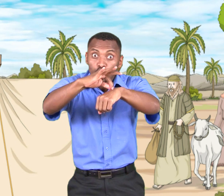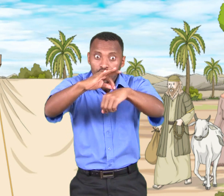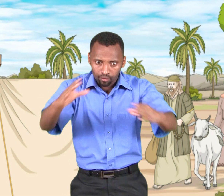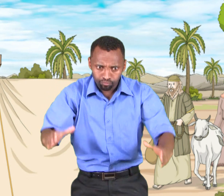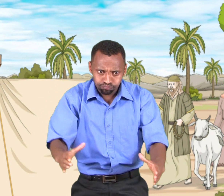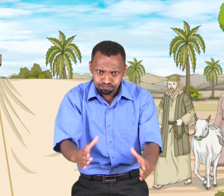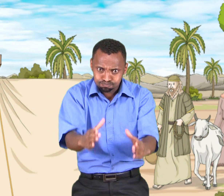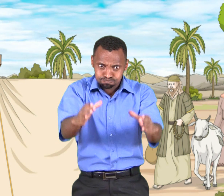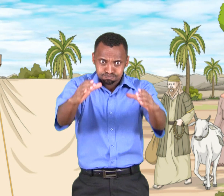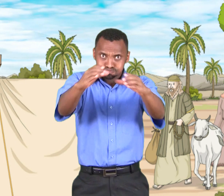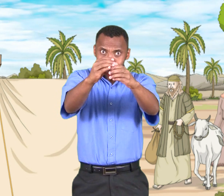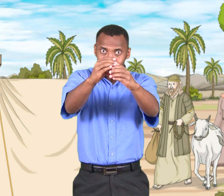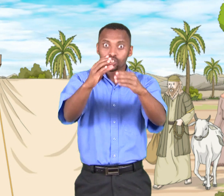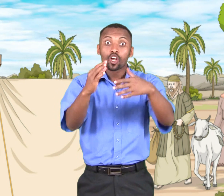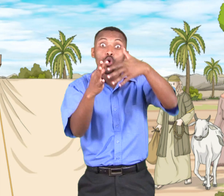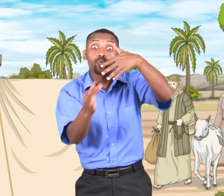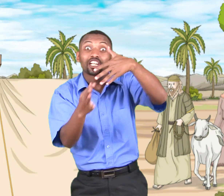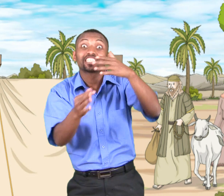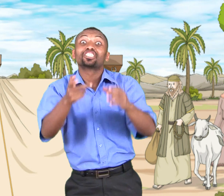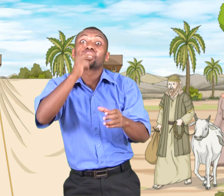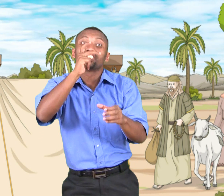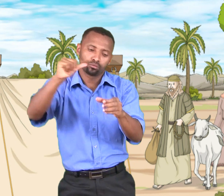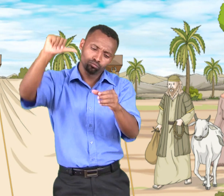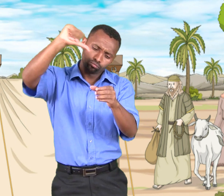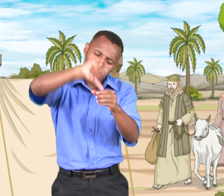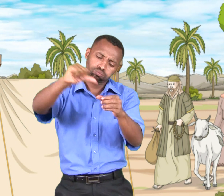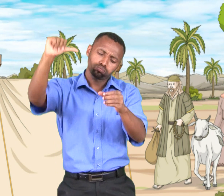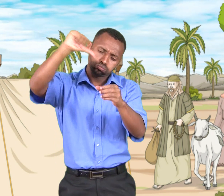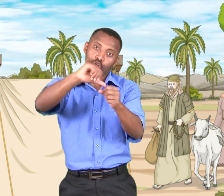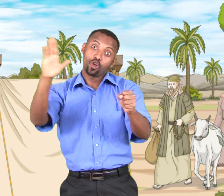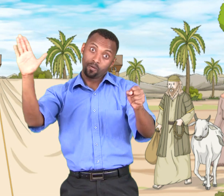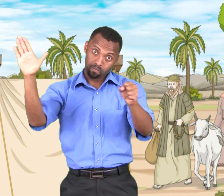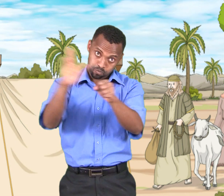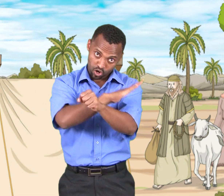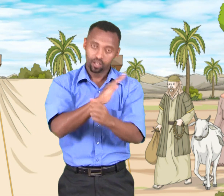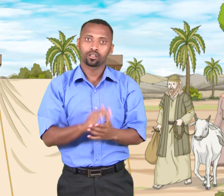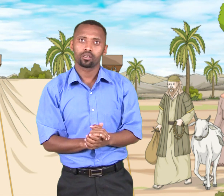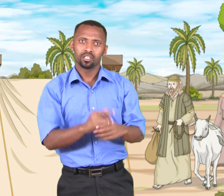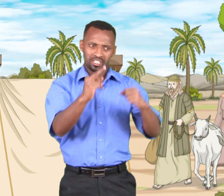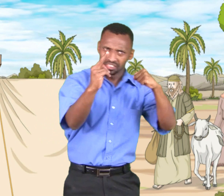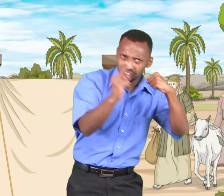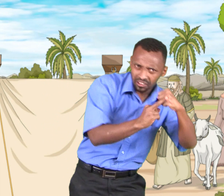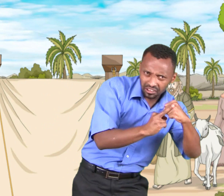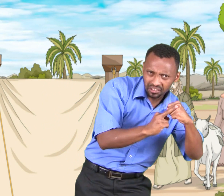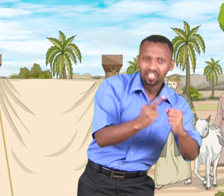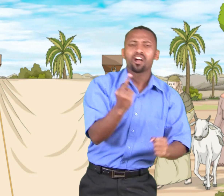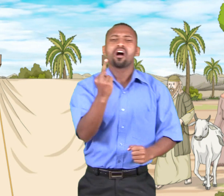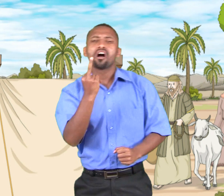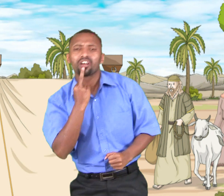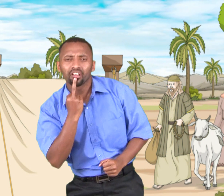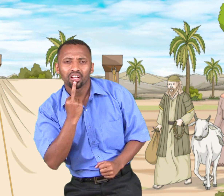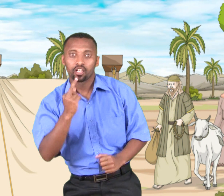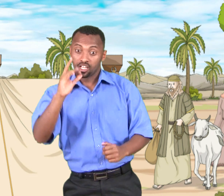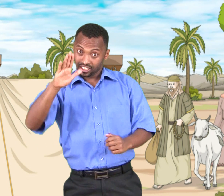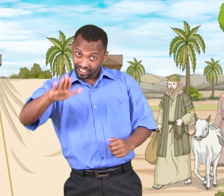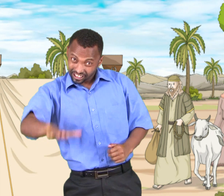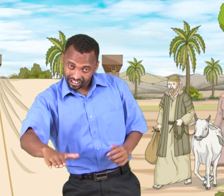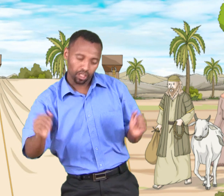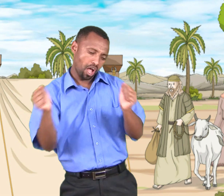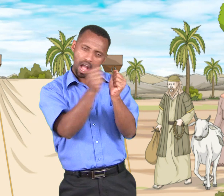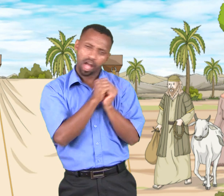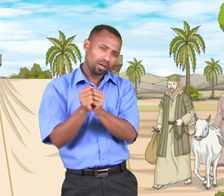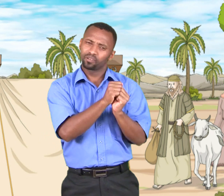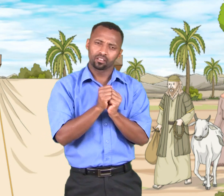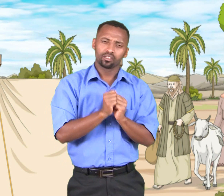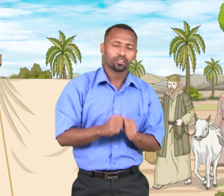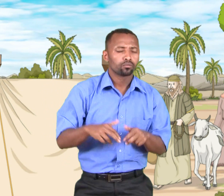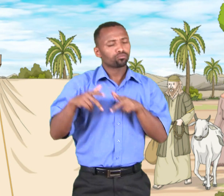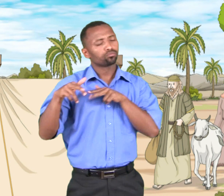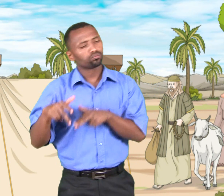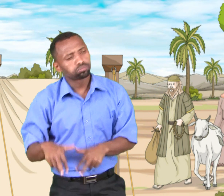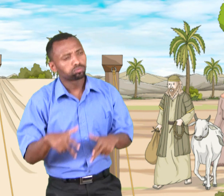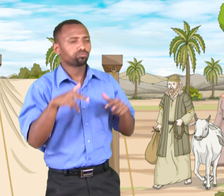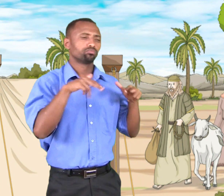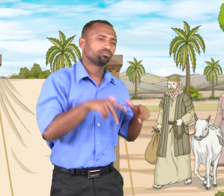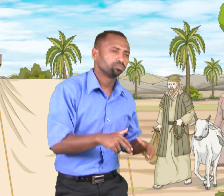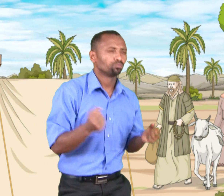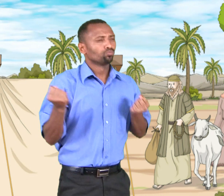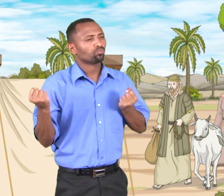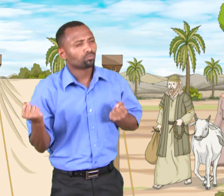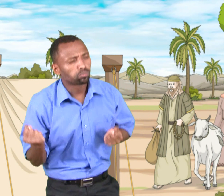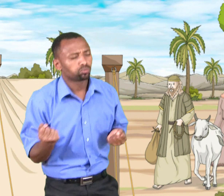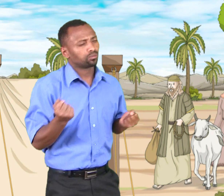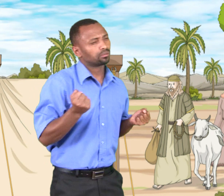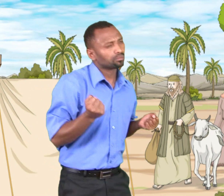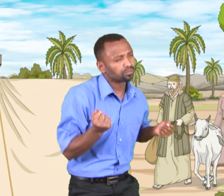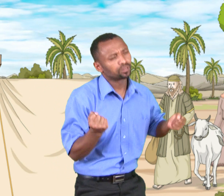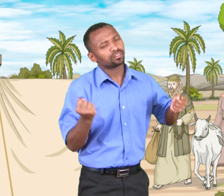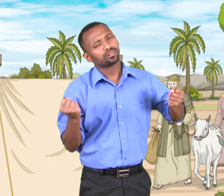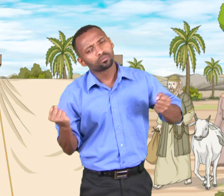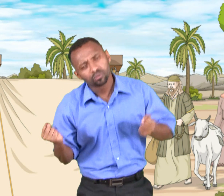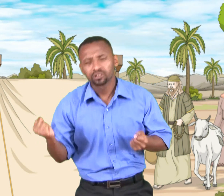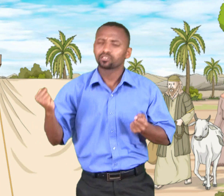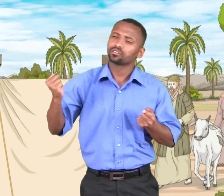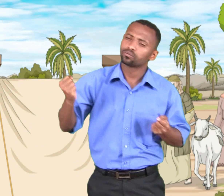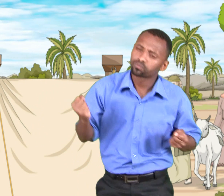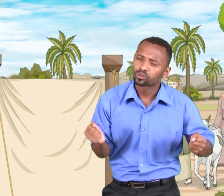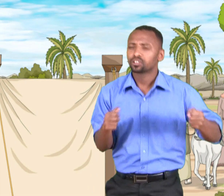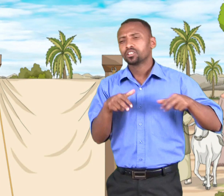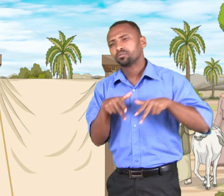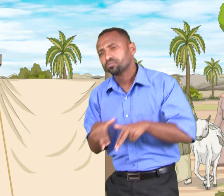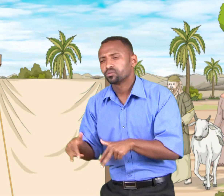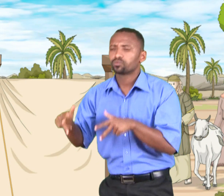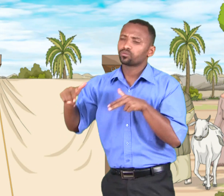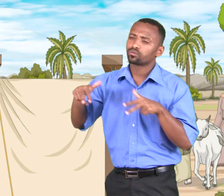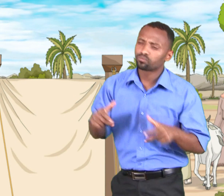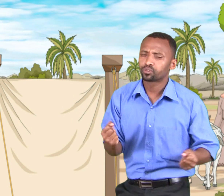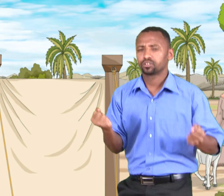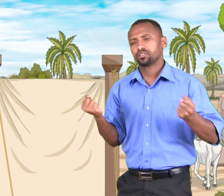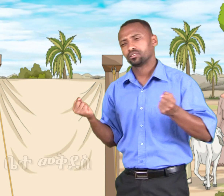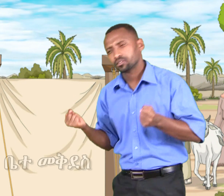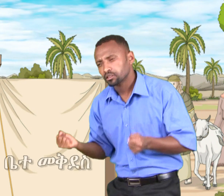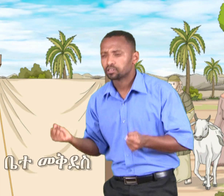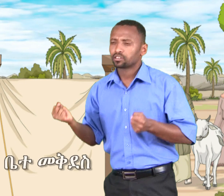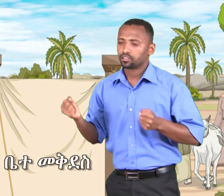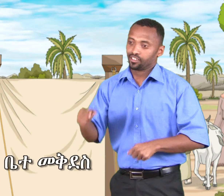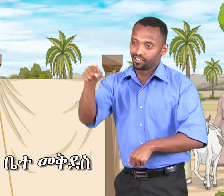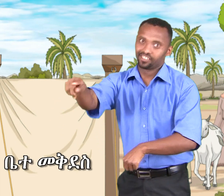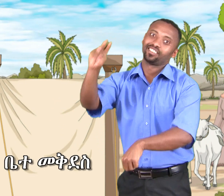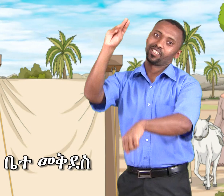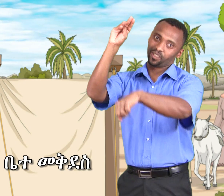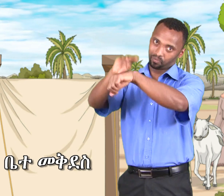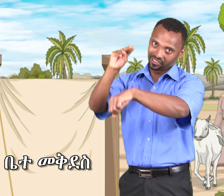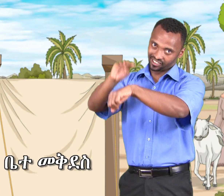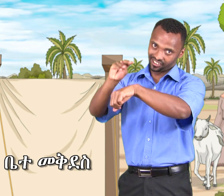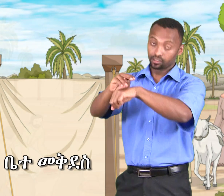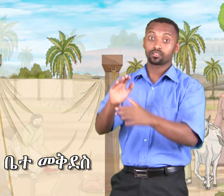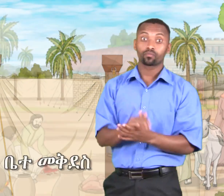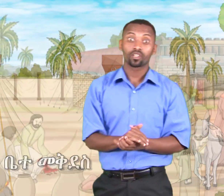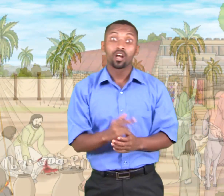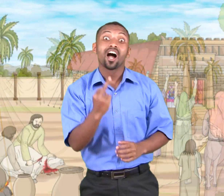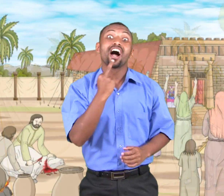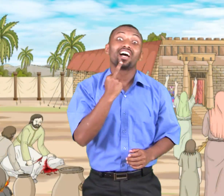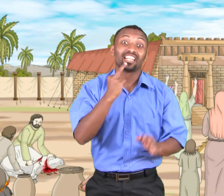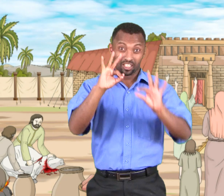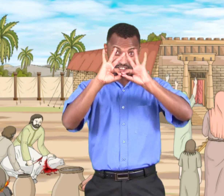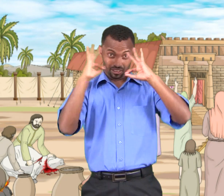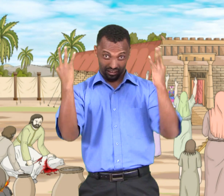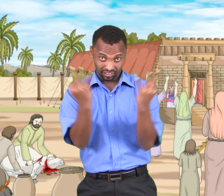Though the boy was still young, she brought him to the house of the LORD at Shiloh.